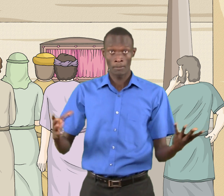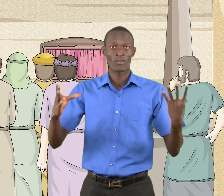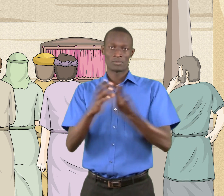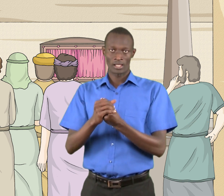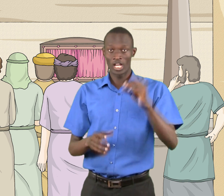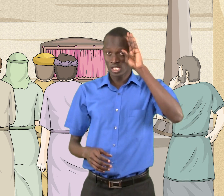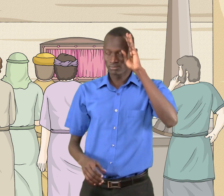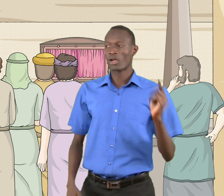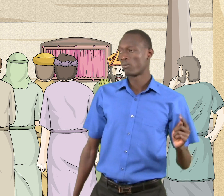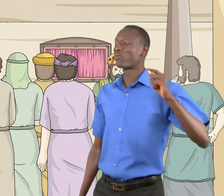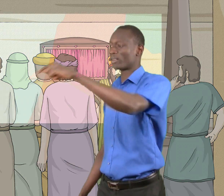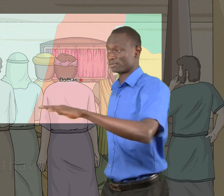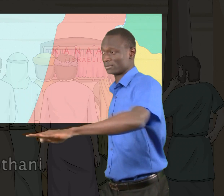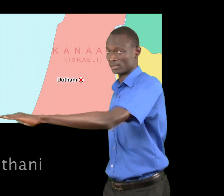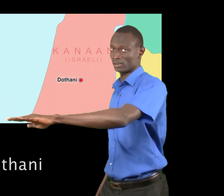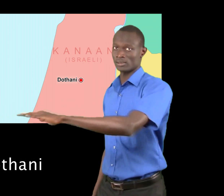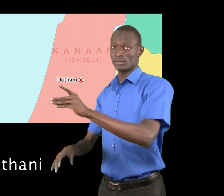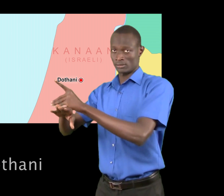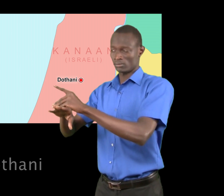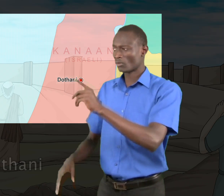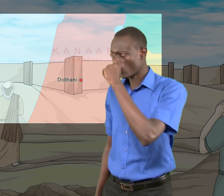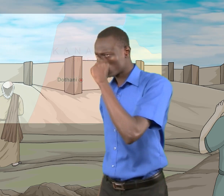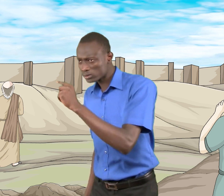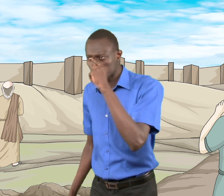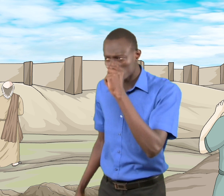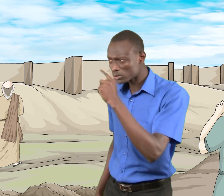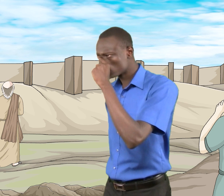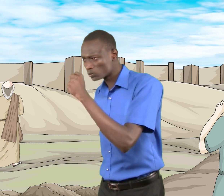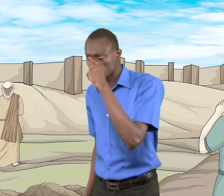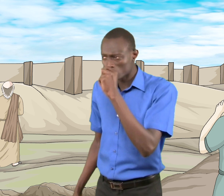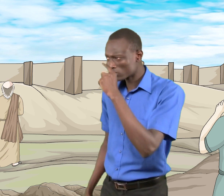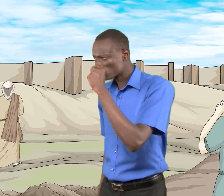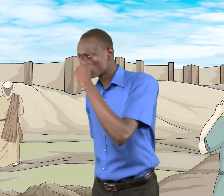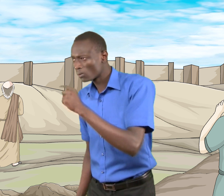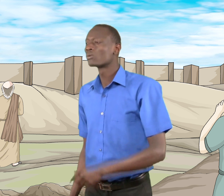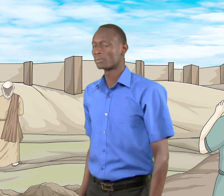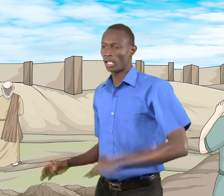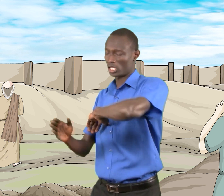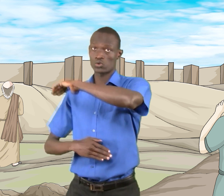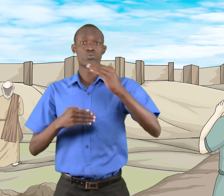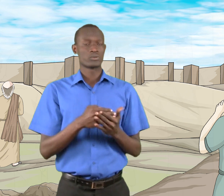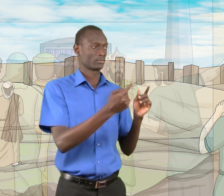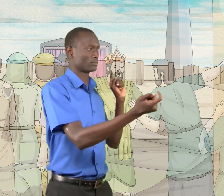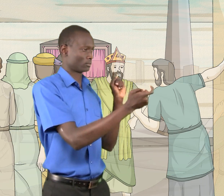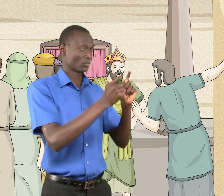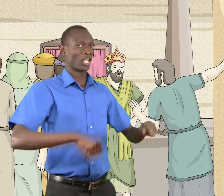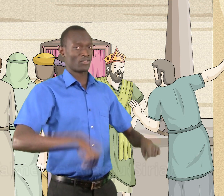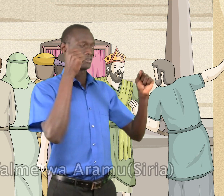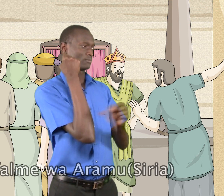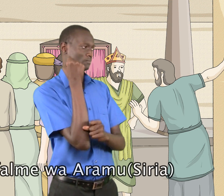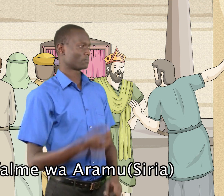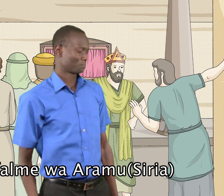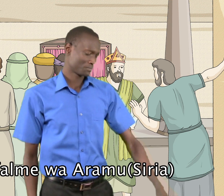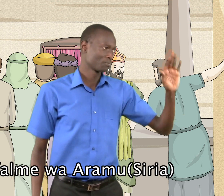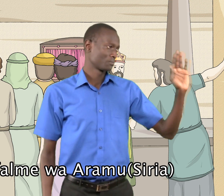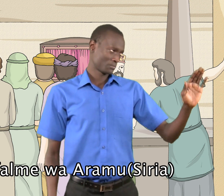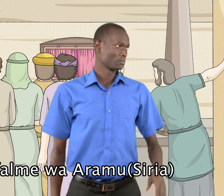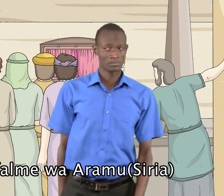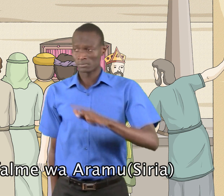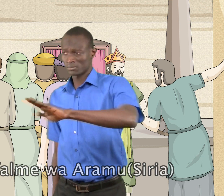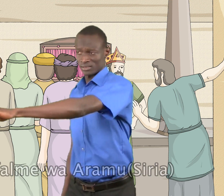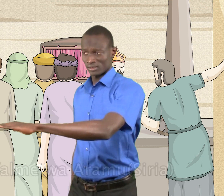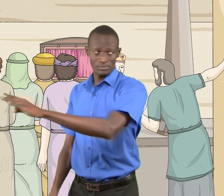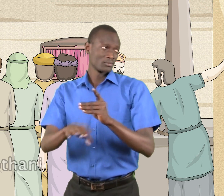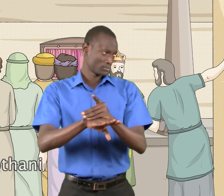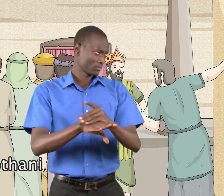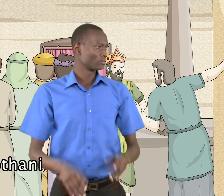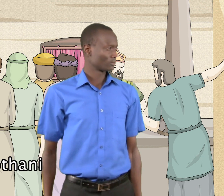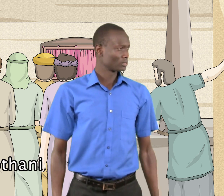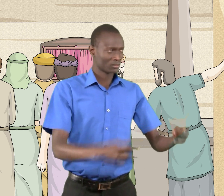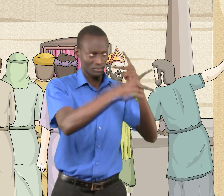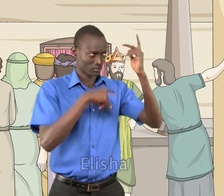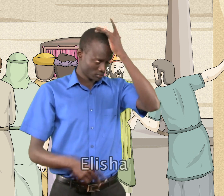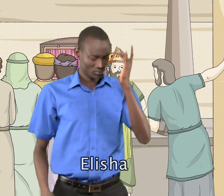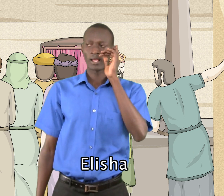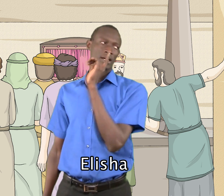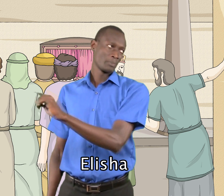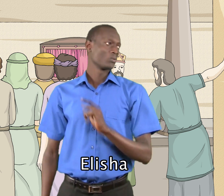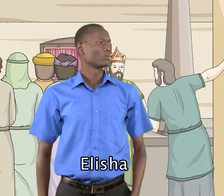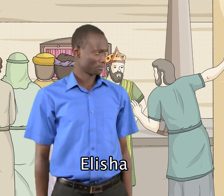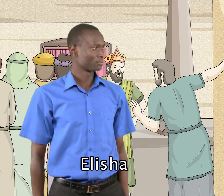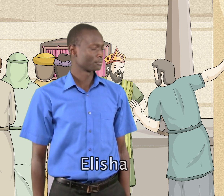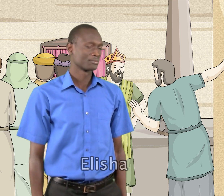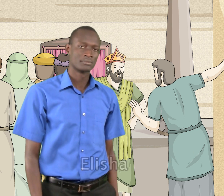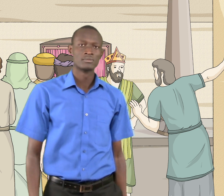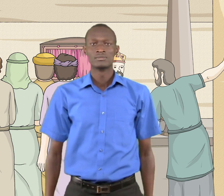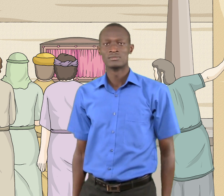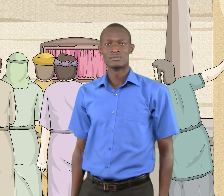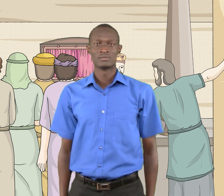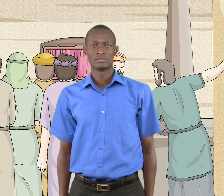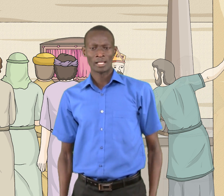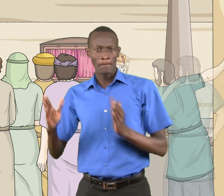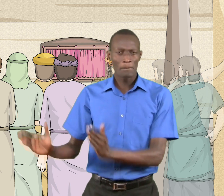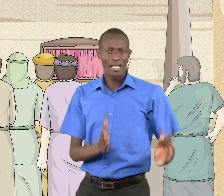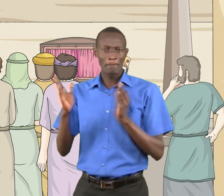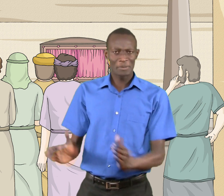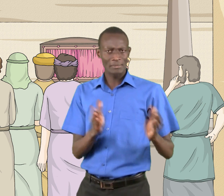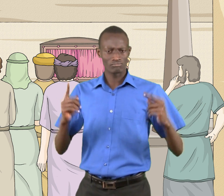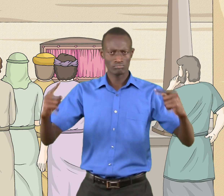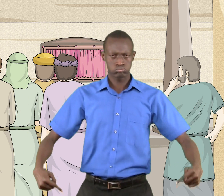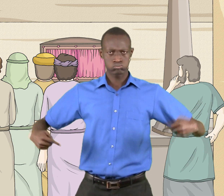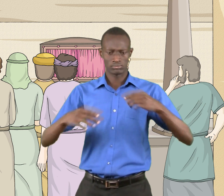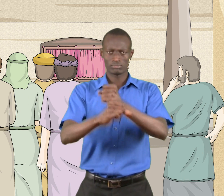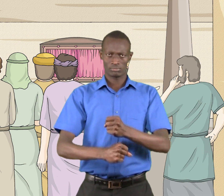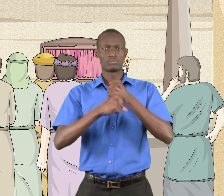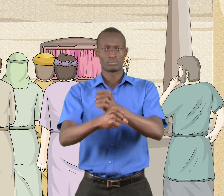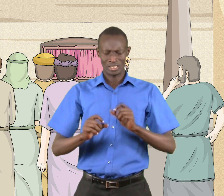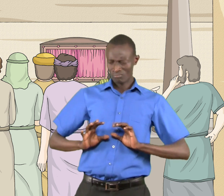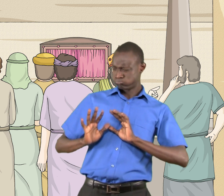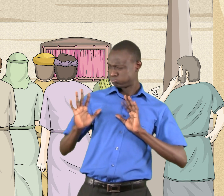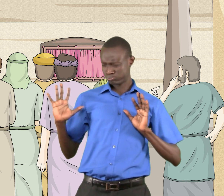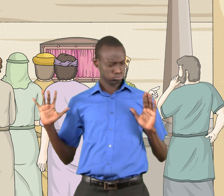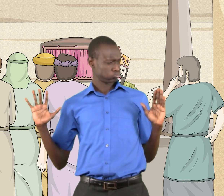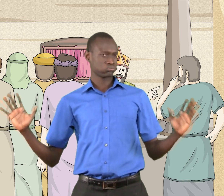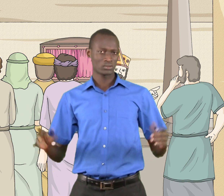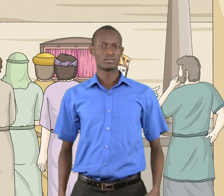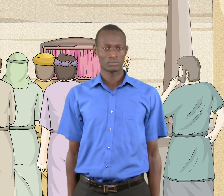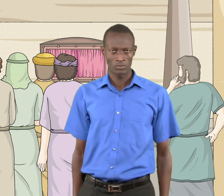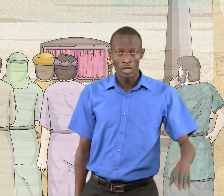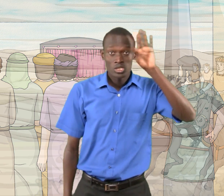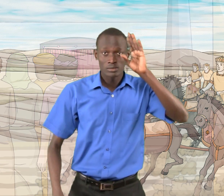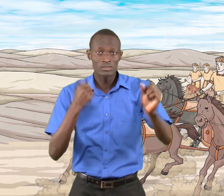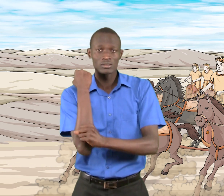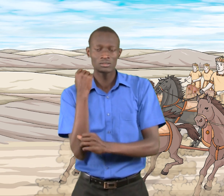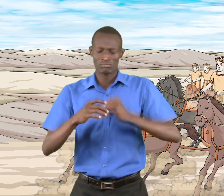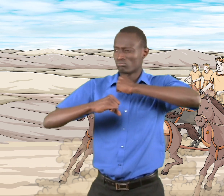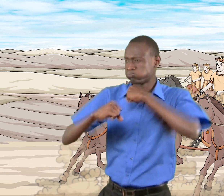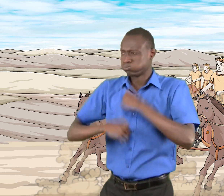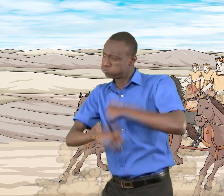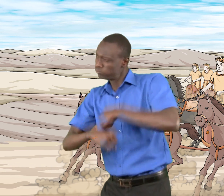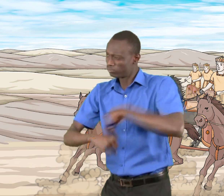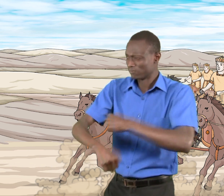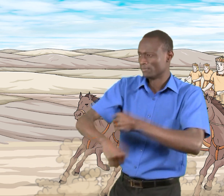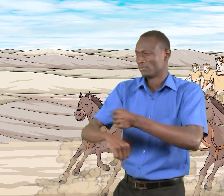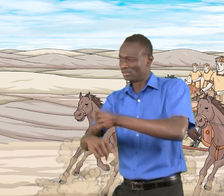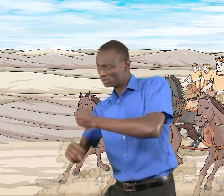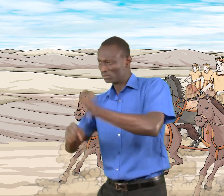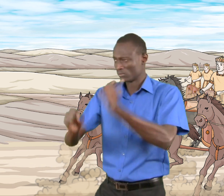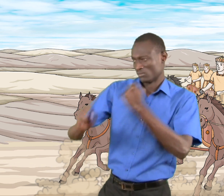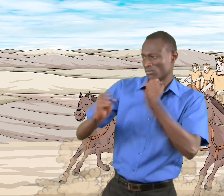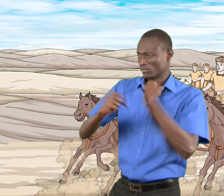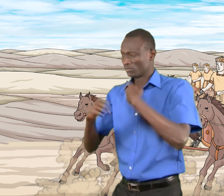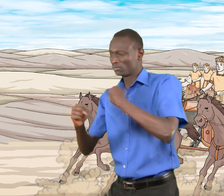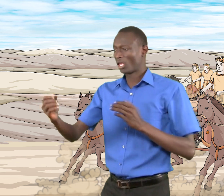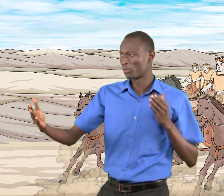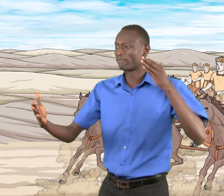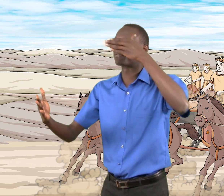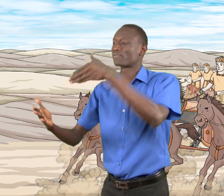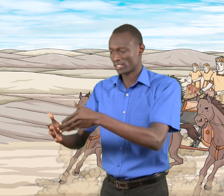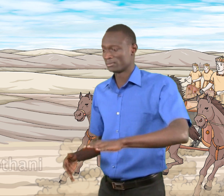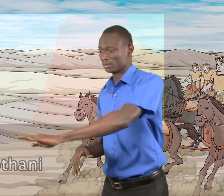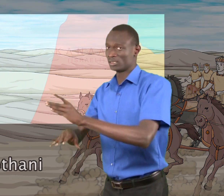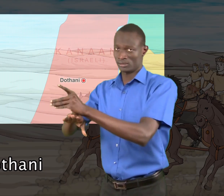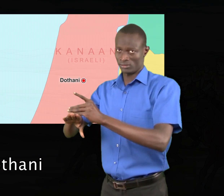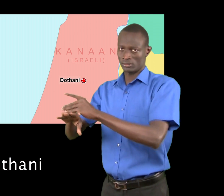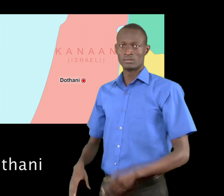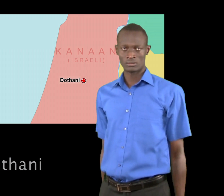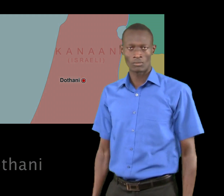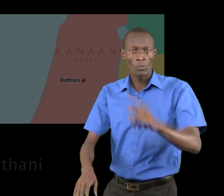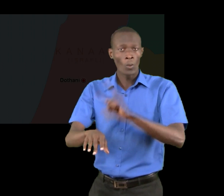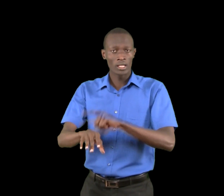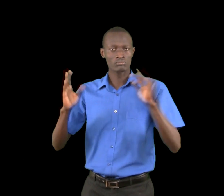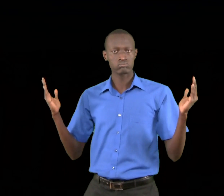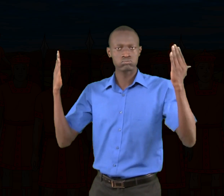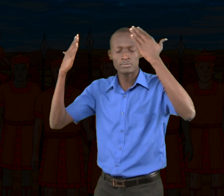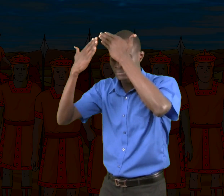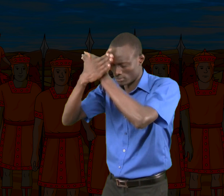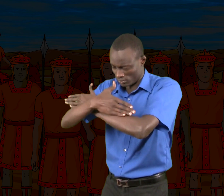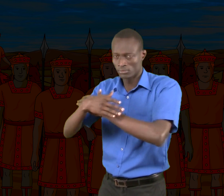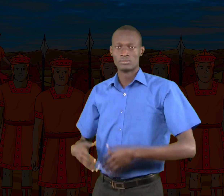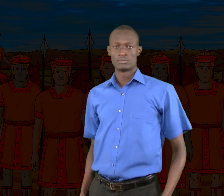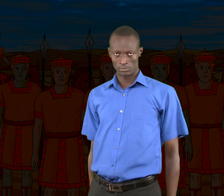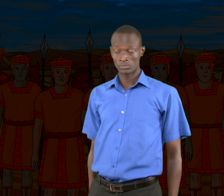On receiving the report, “Elisha is in Dothan,” the king of Aram sent horses, chariots, and a great army.